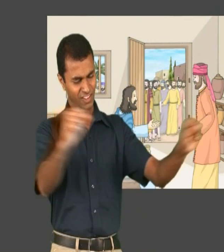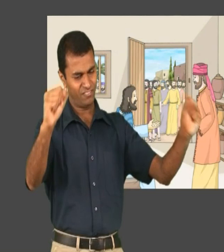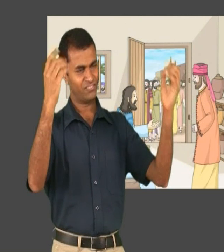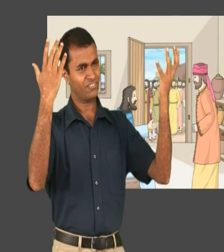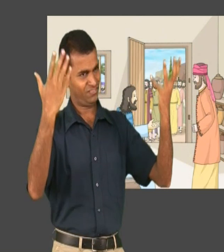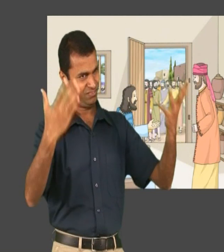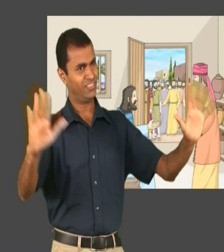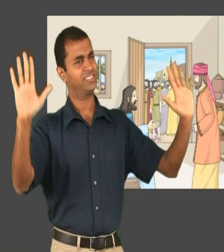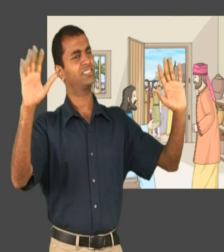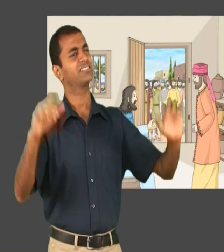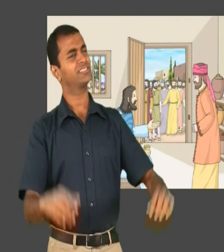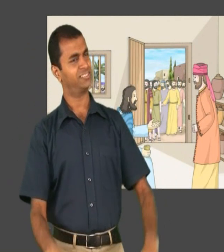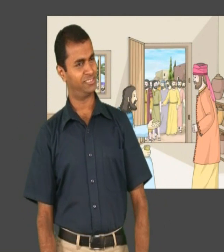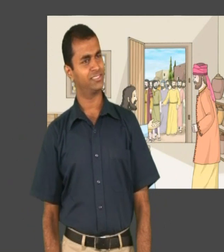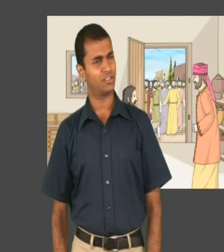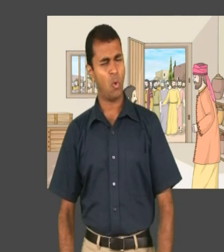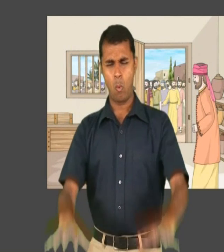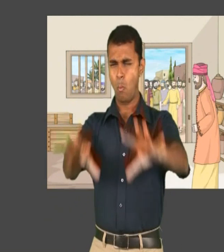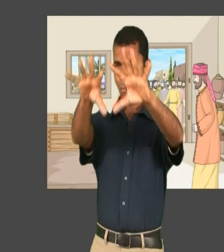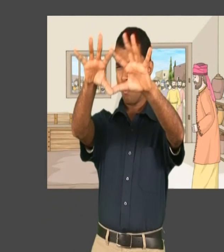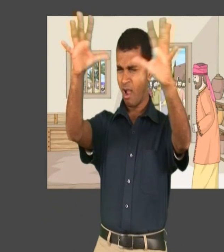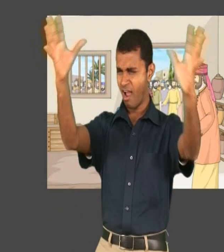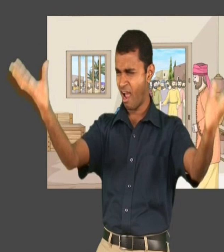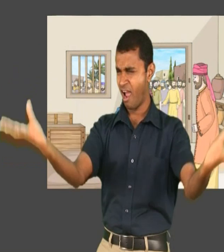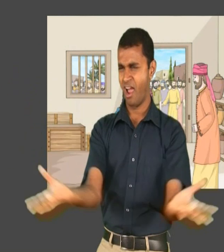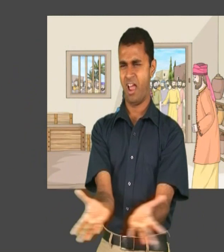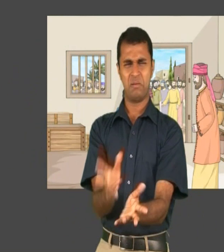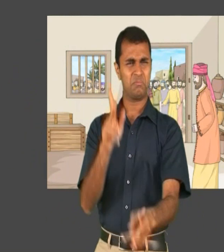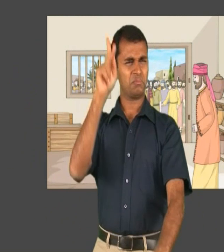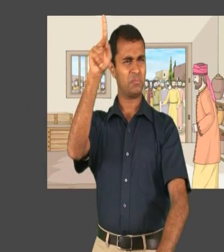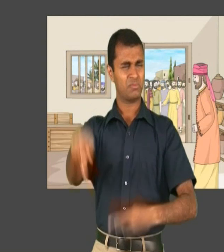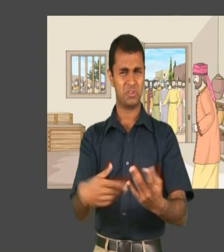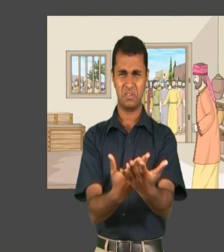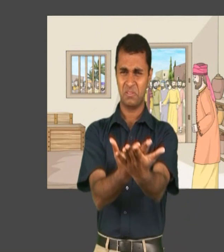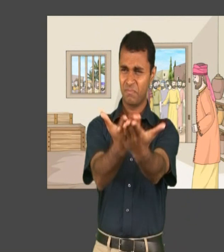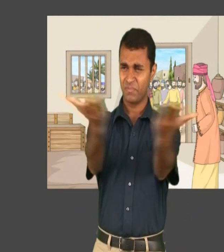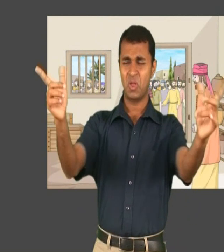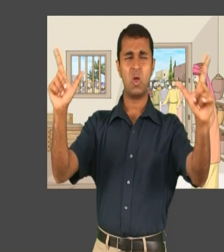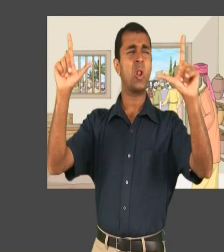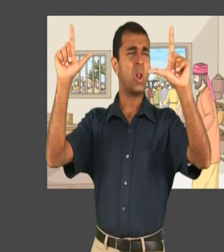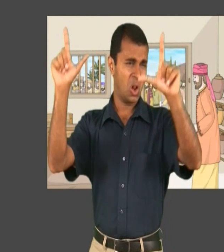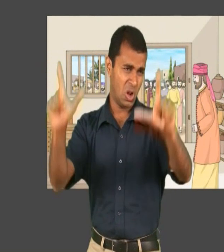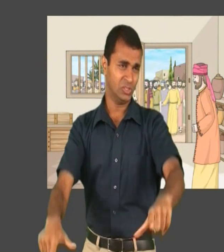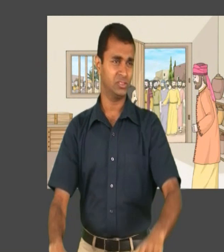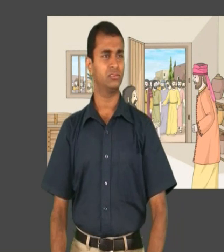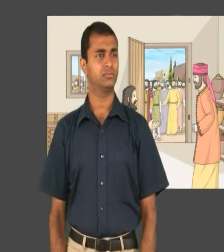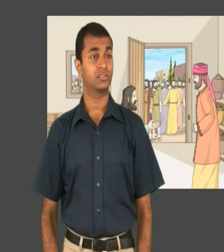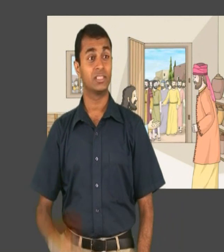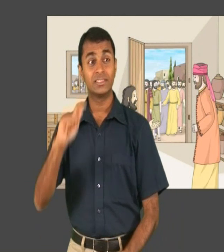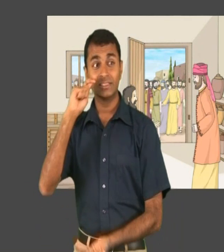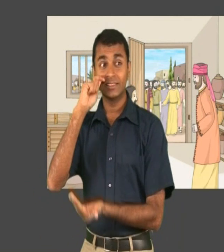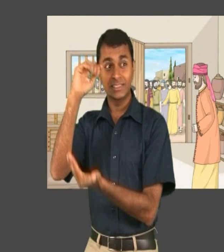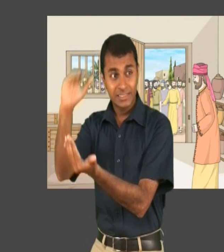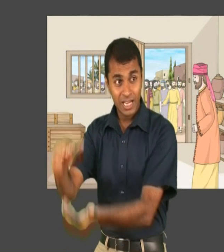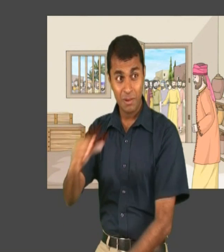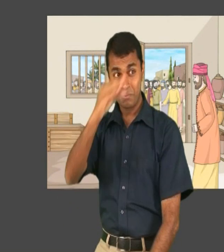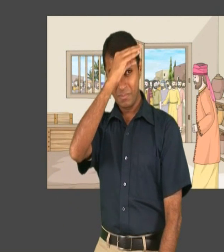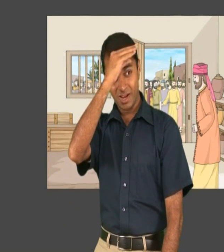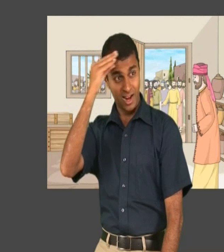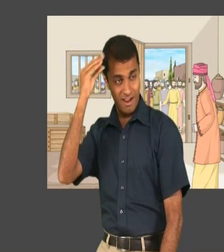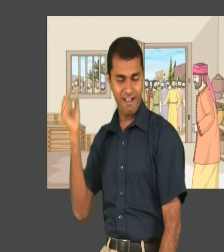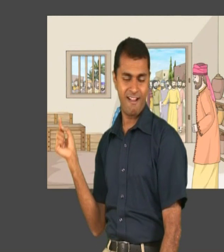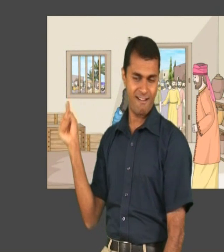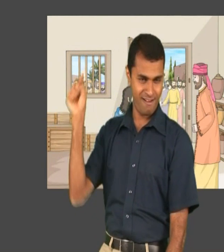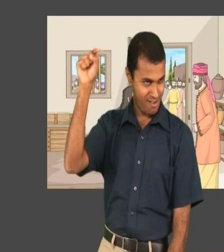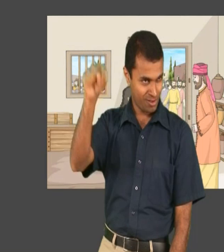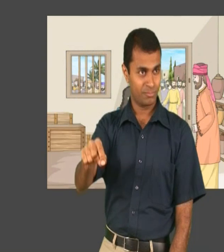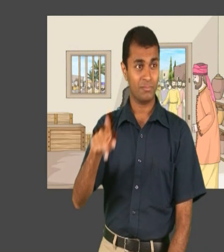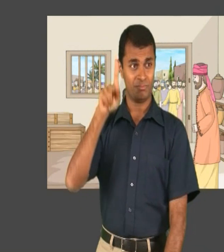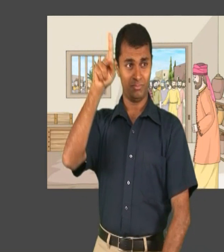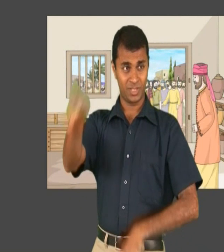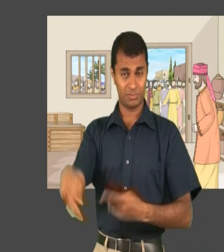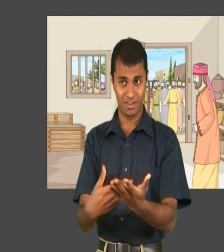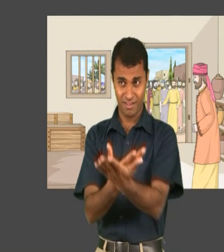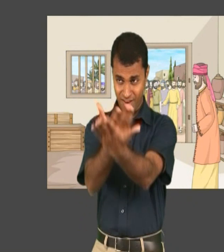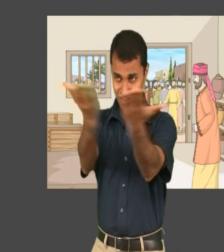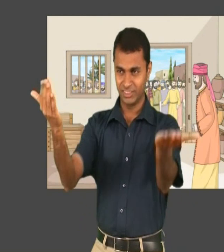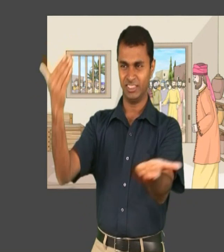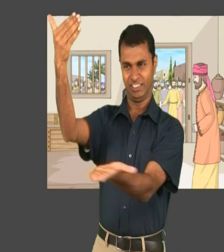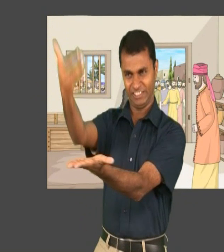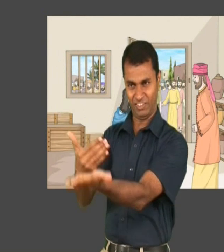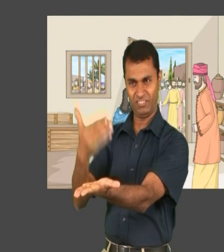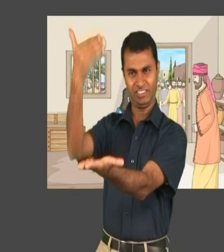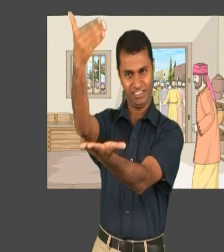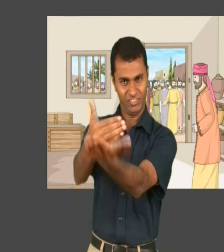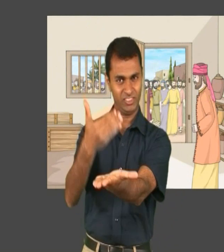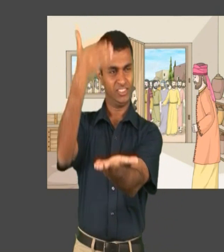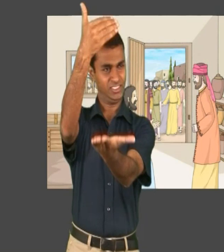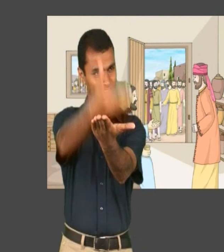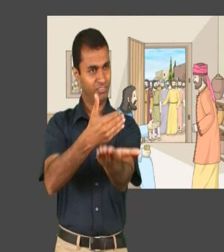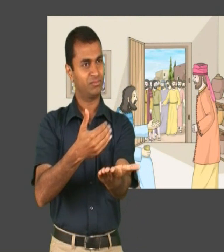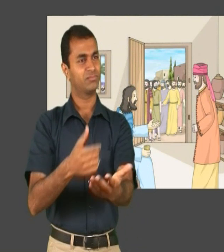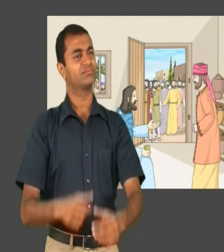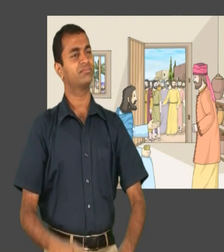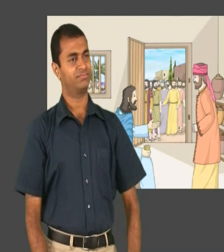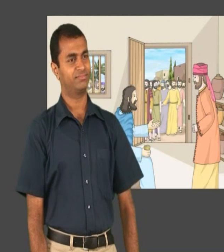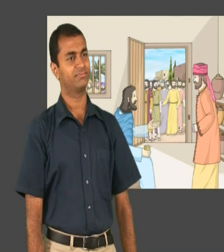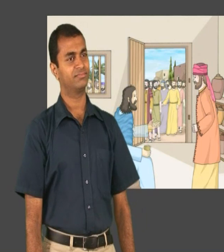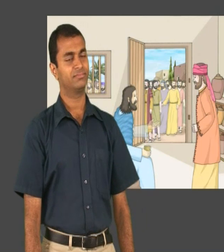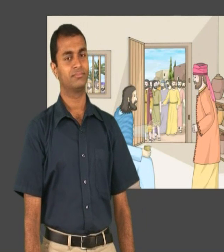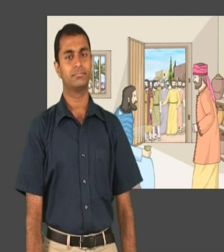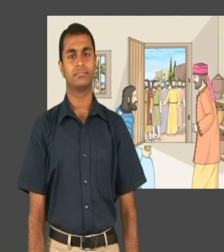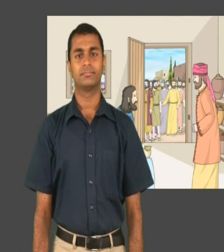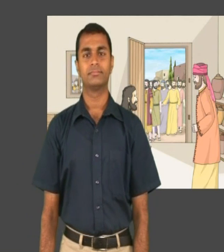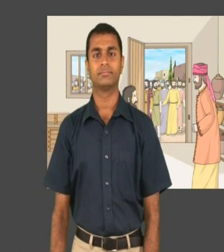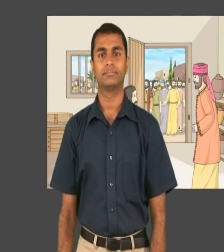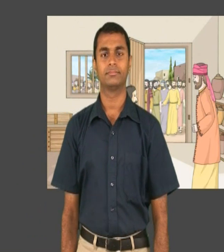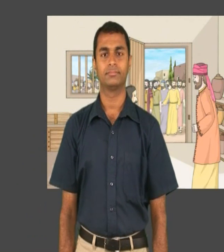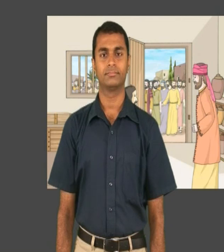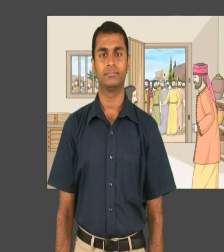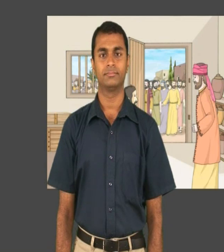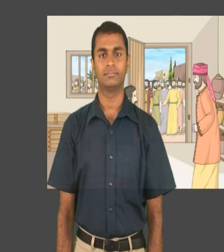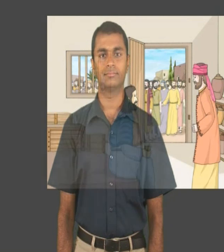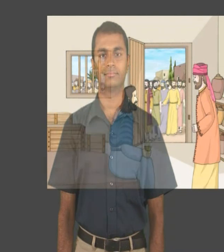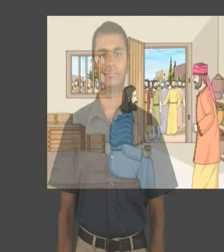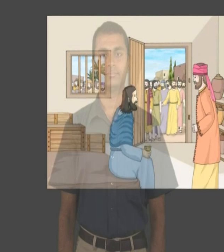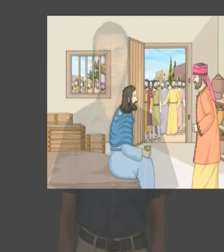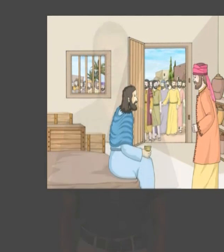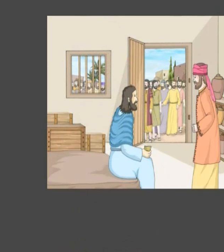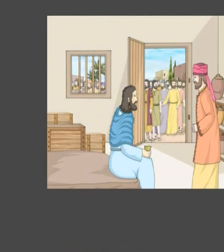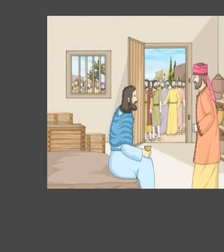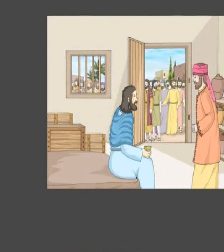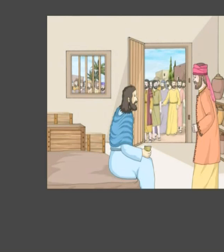For the Son of Man came to seek and to save the lost.”